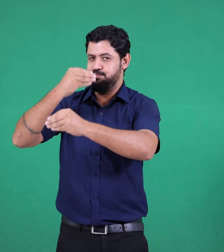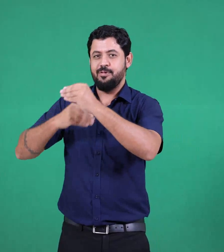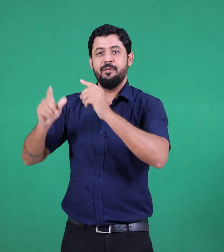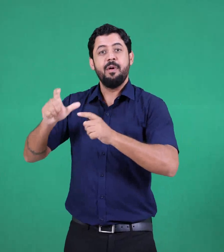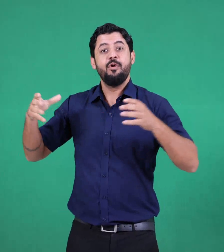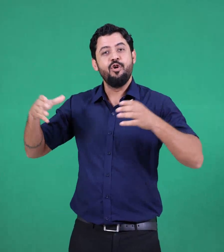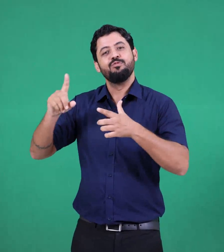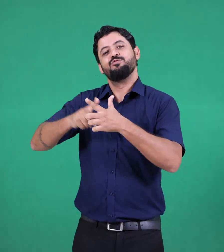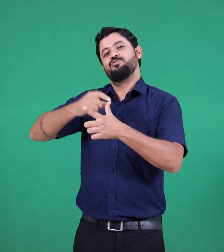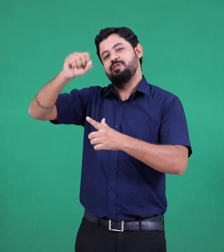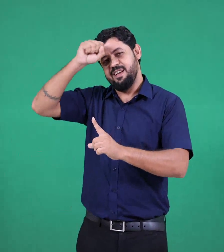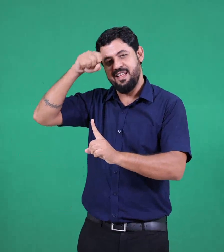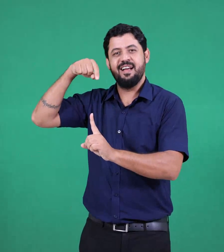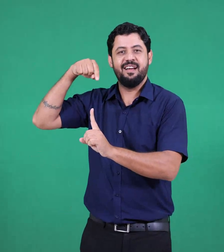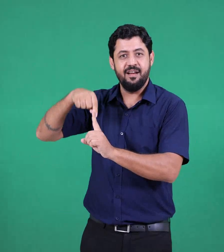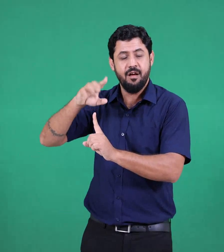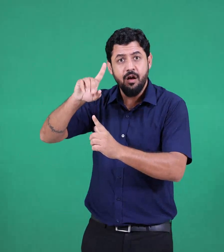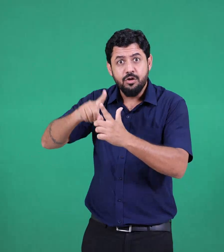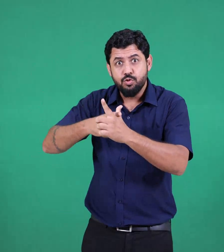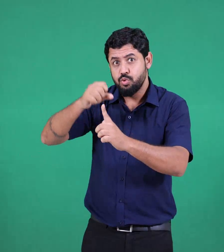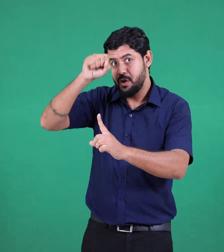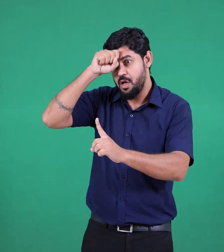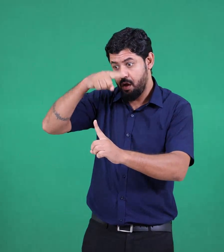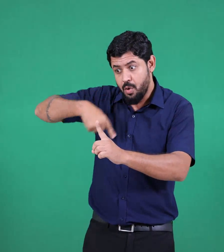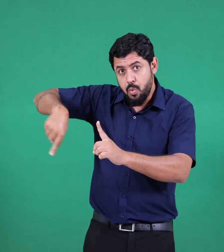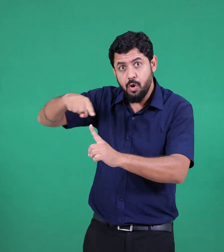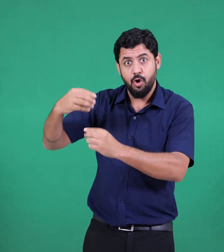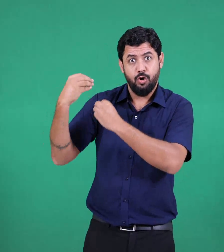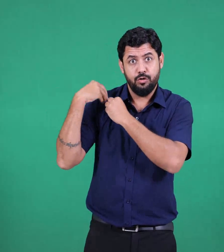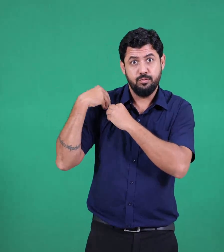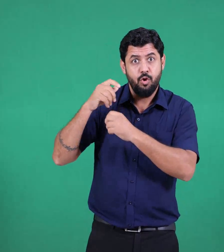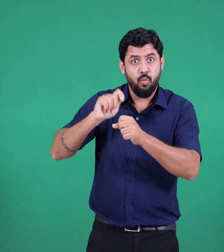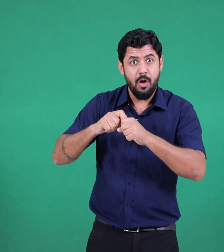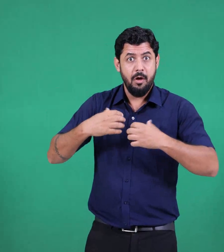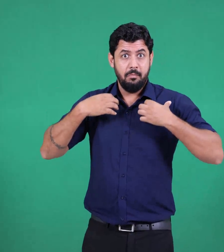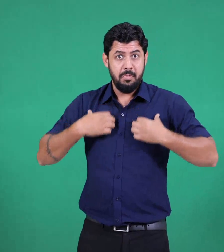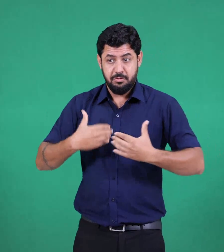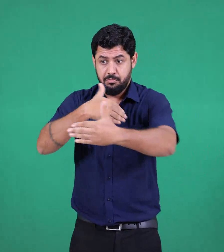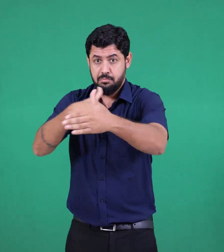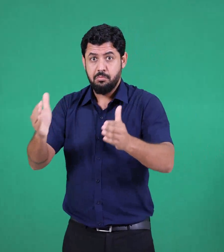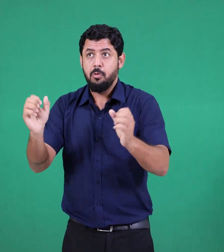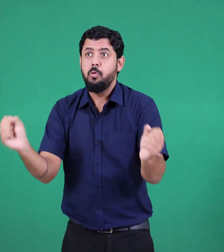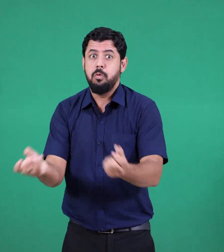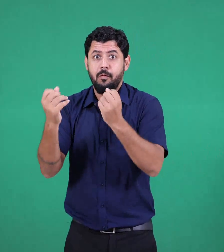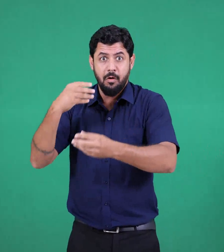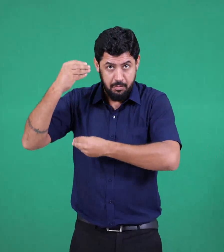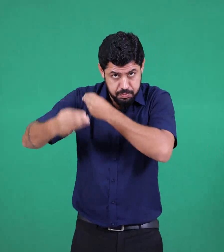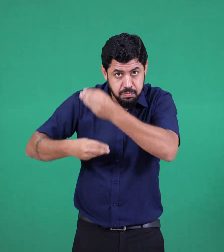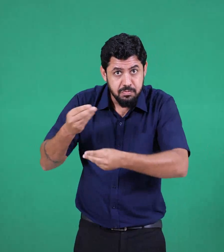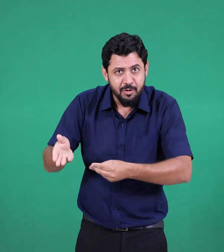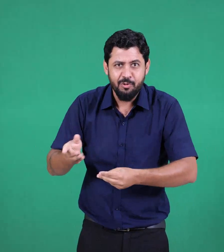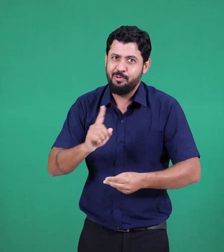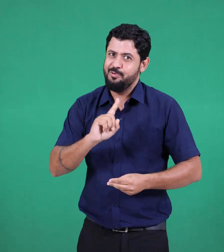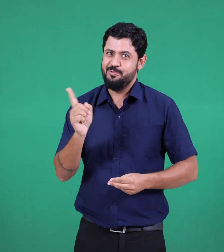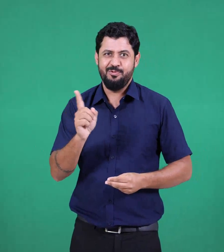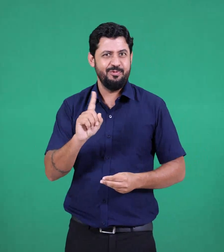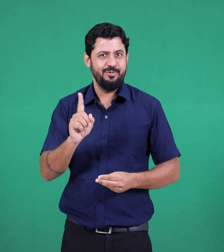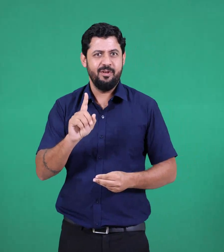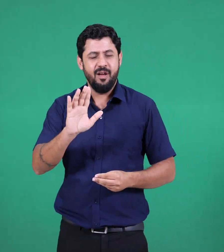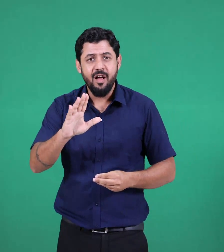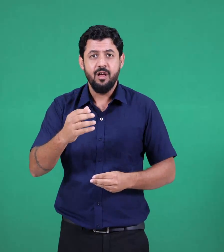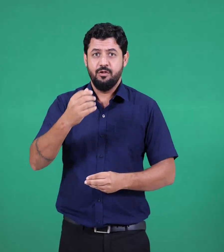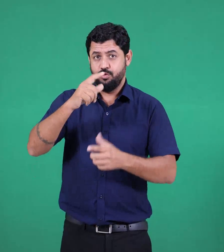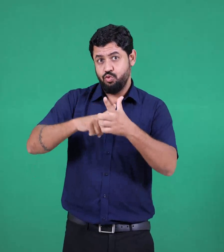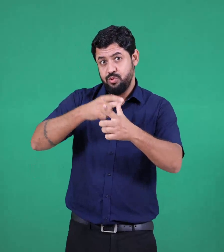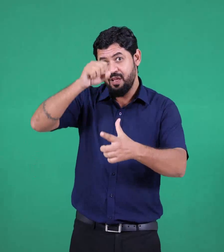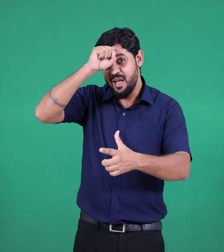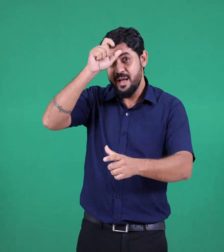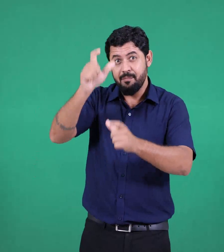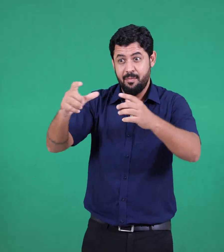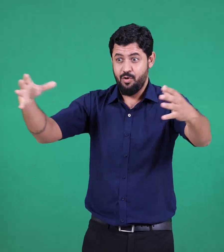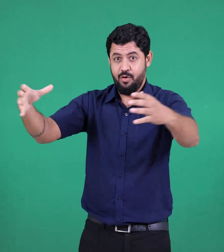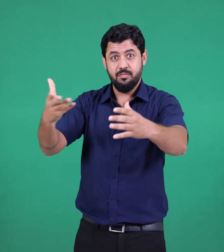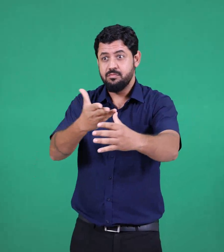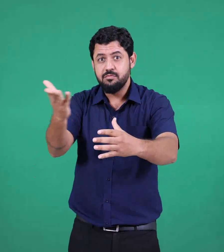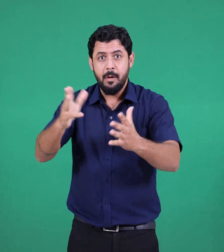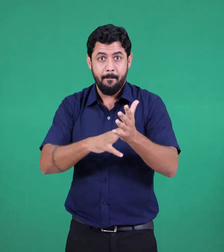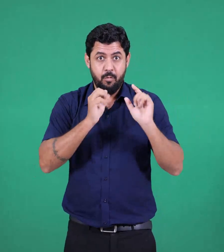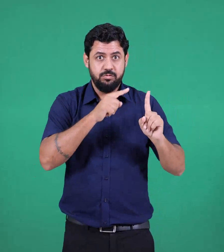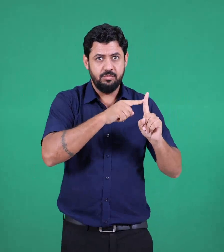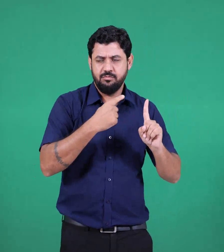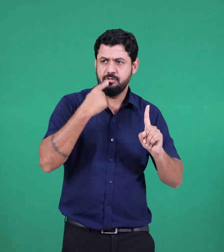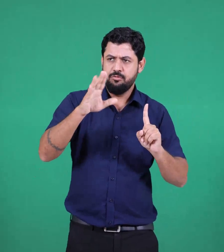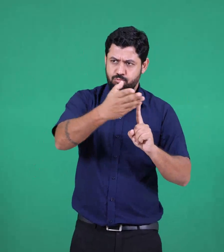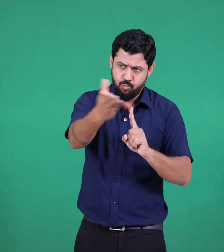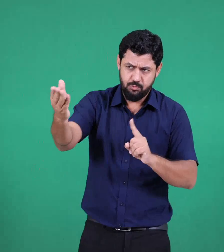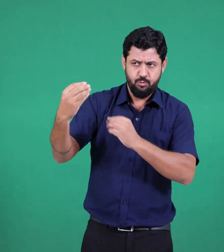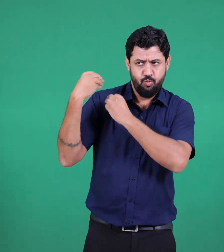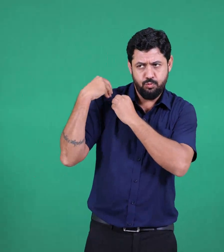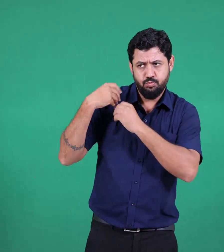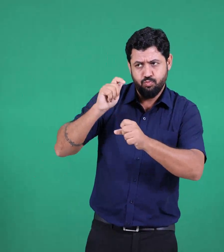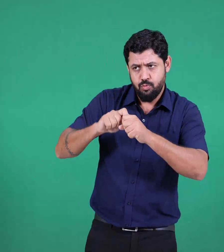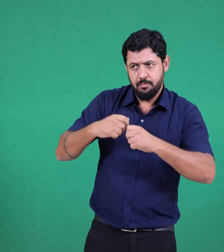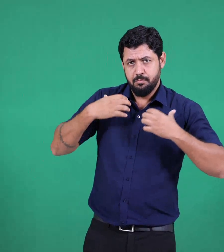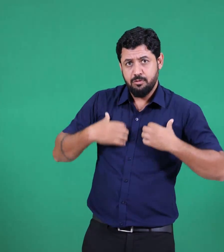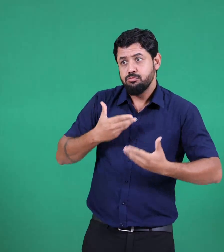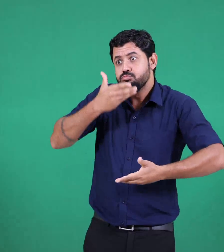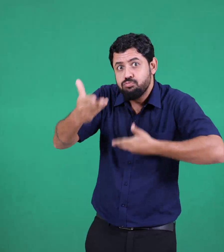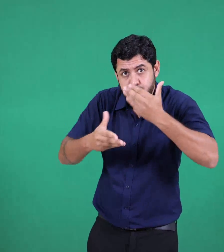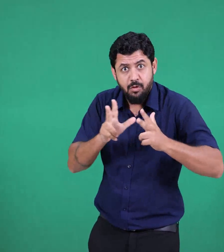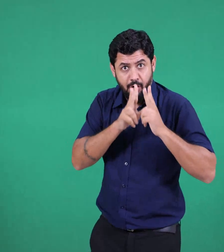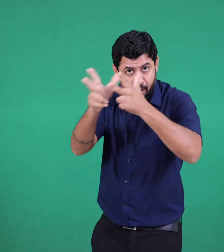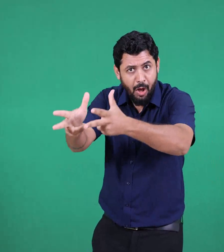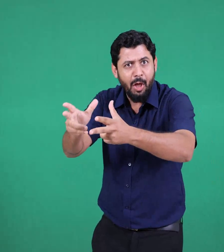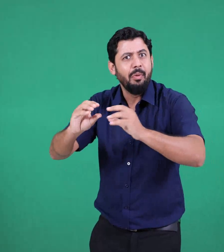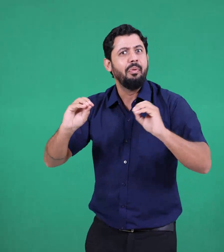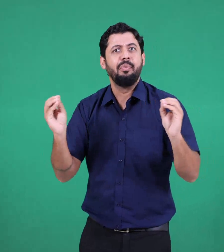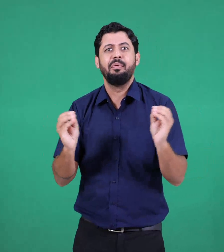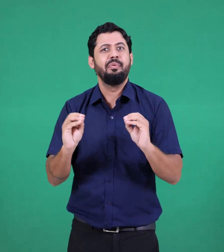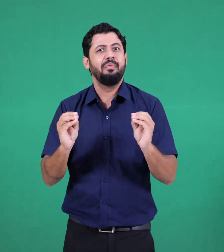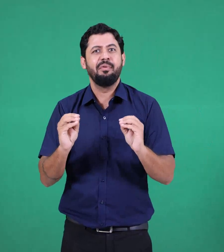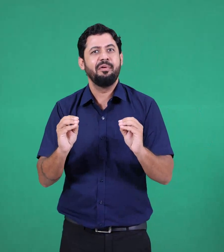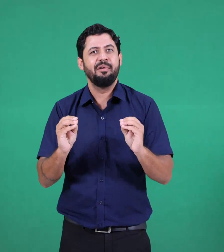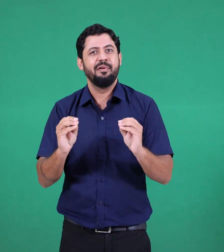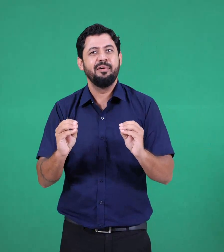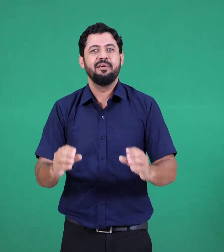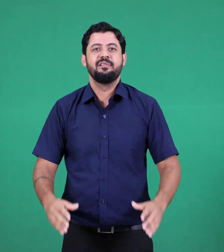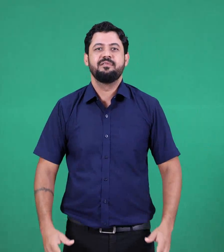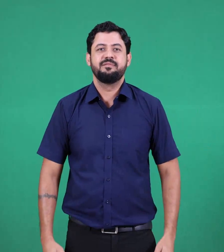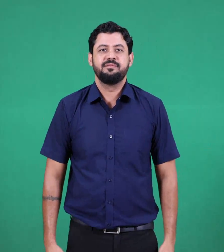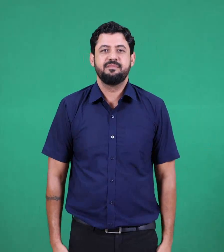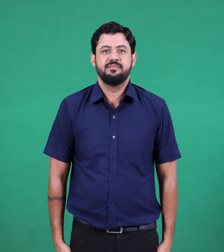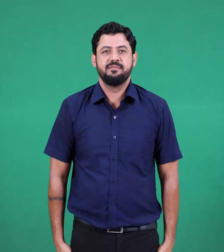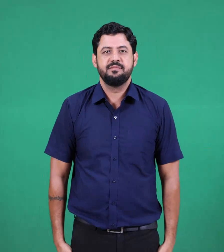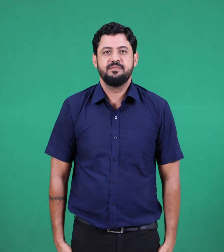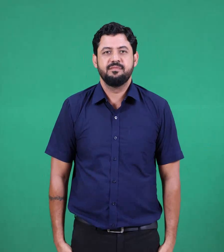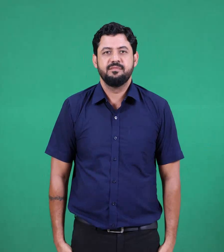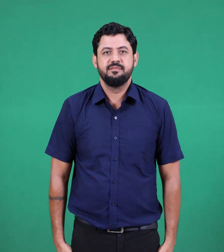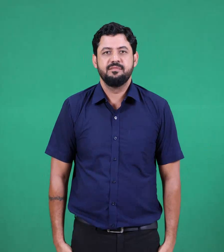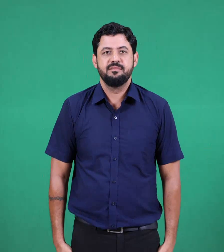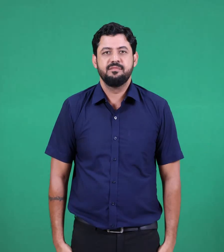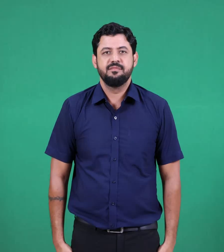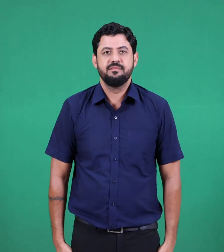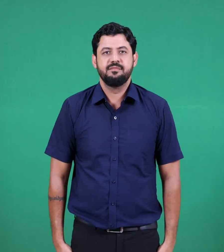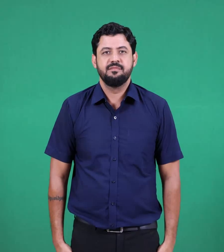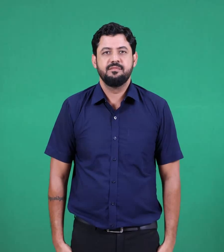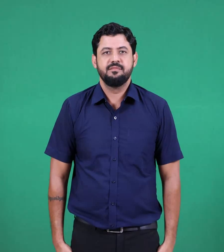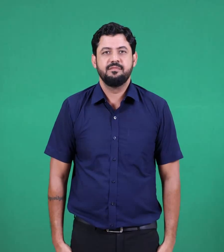For it is clear that our Lord descended from Judah, a tribe as to which Moses said nothing about priests.